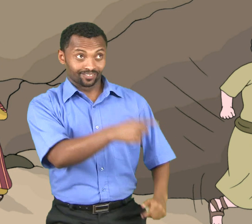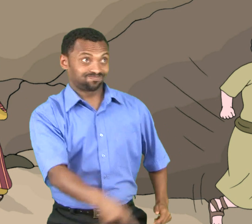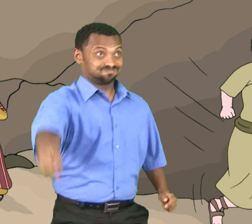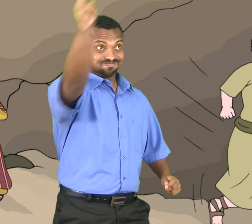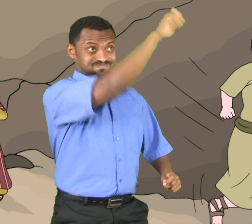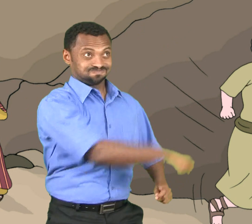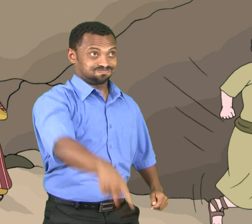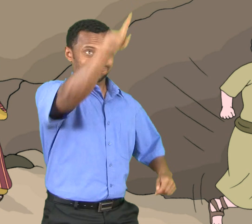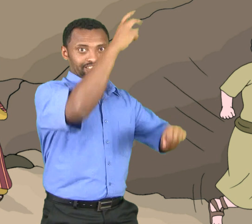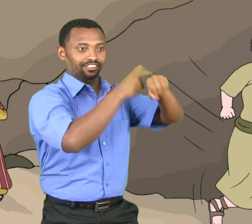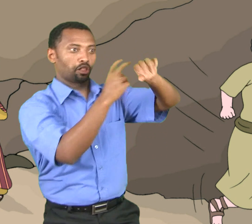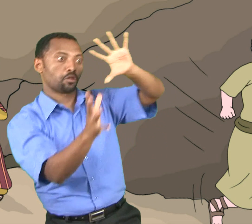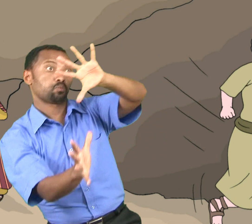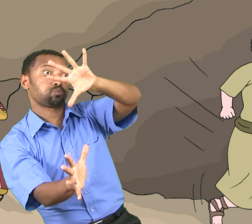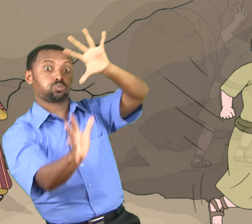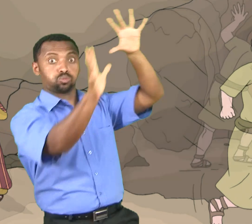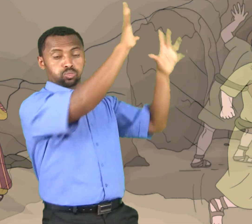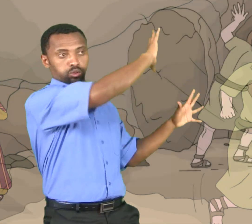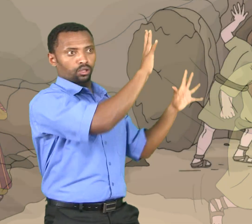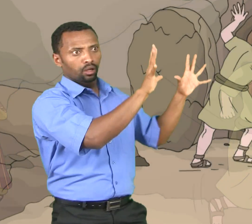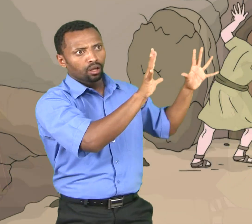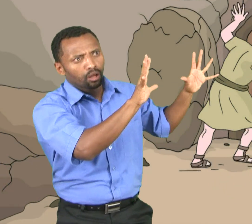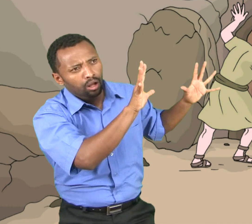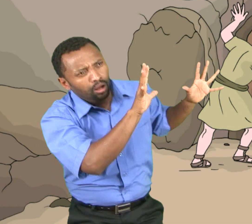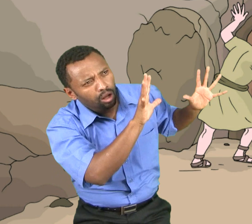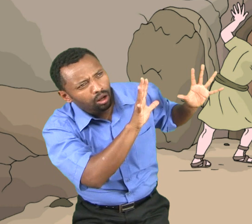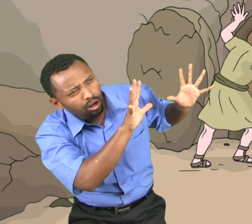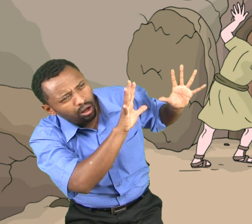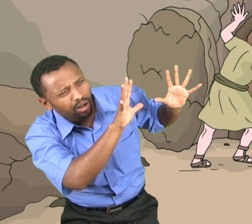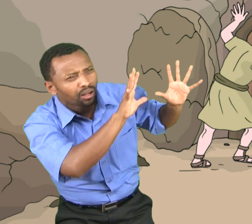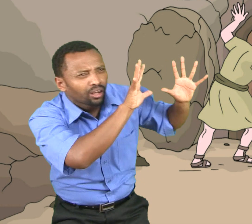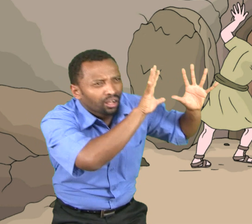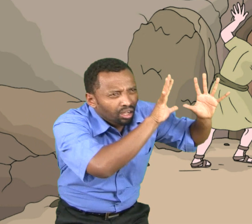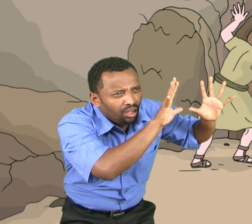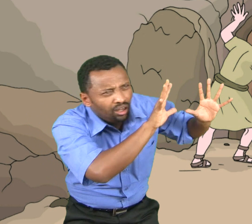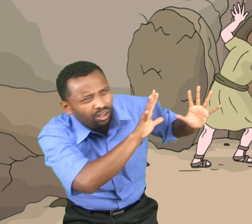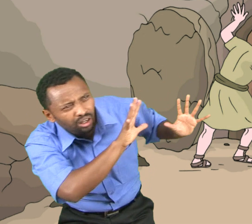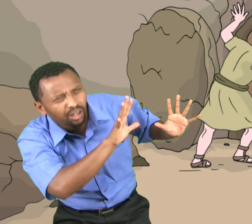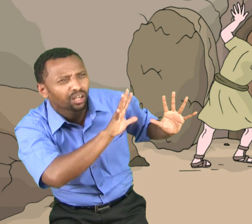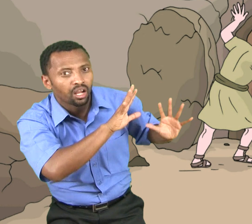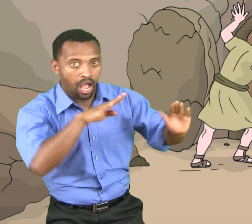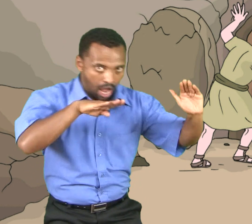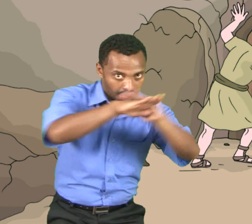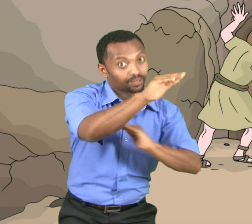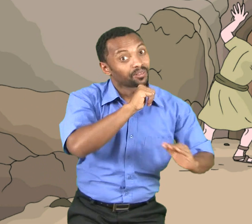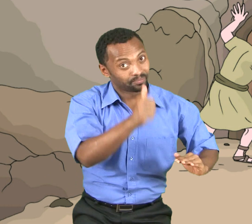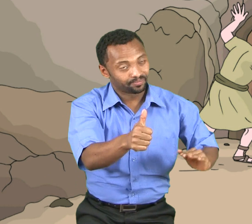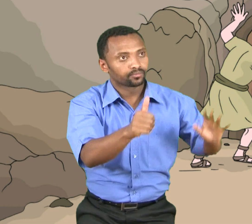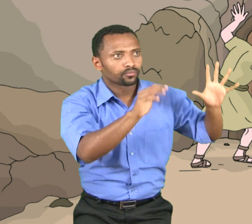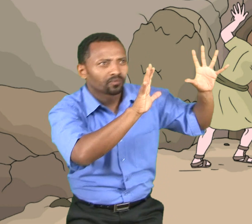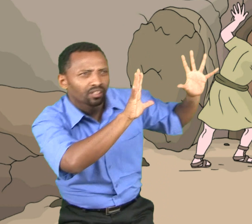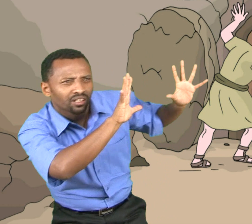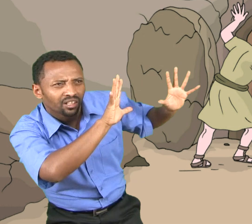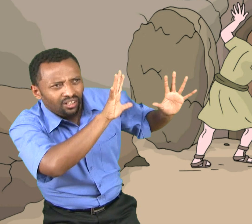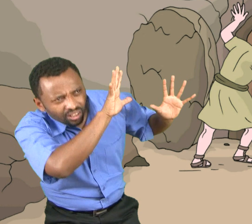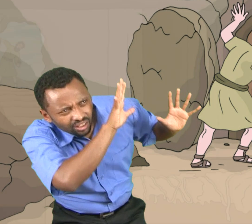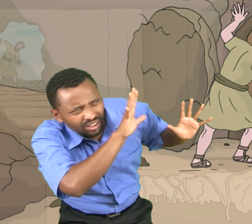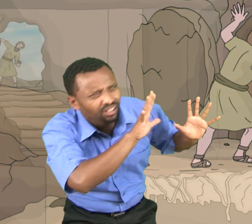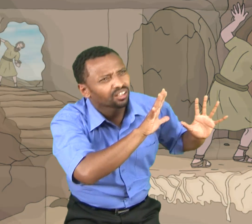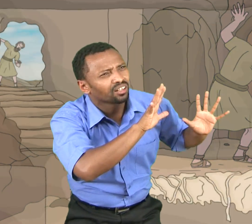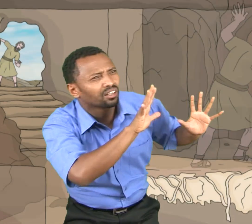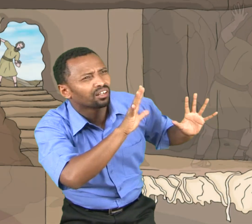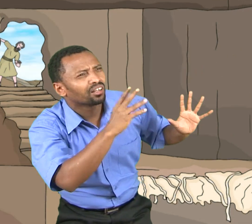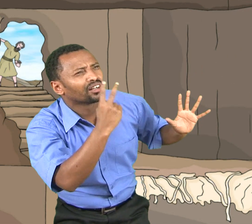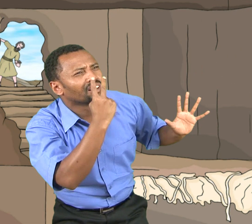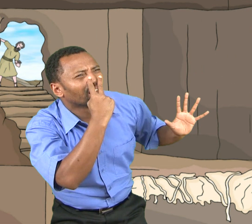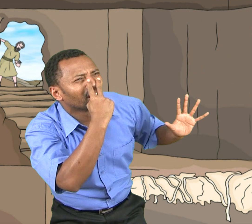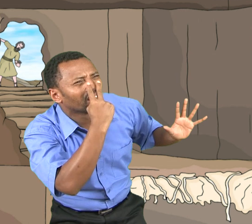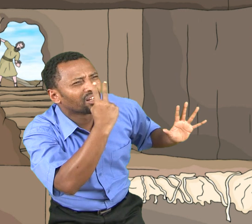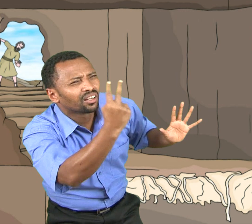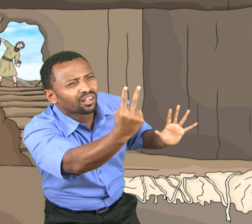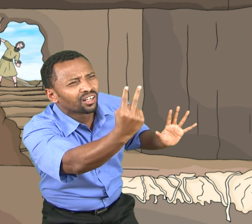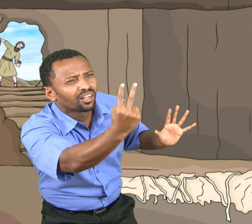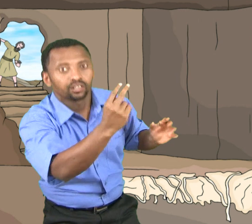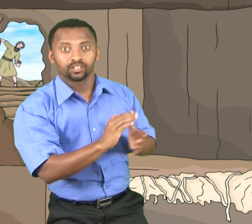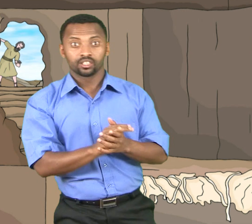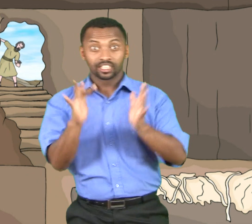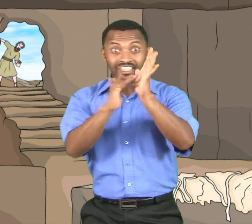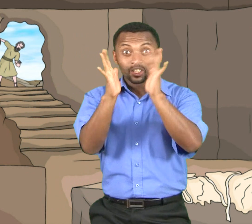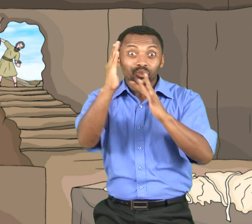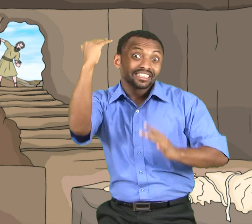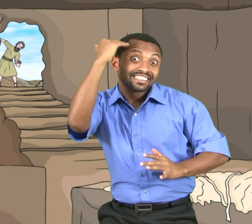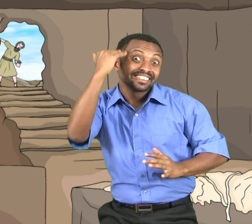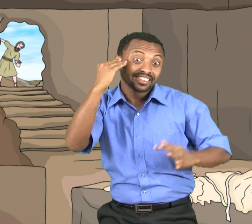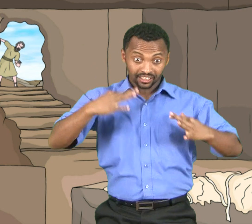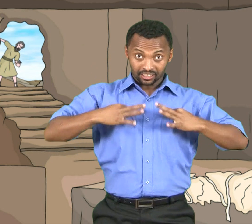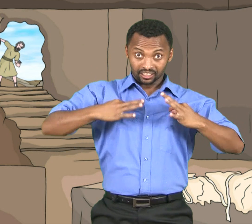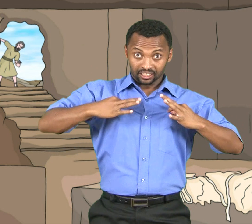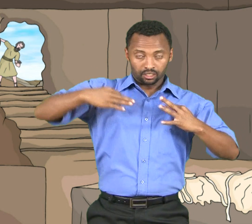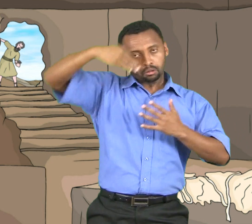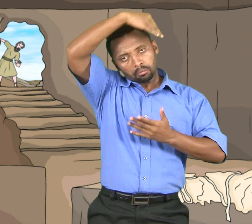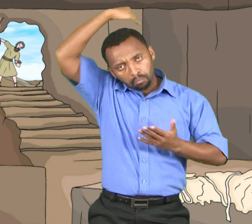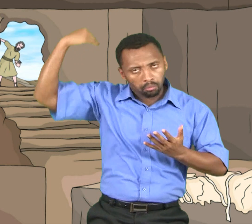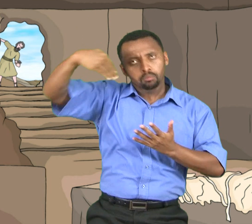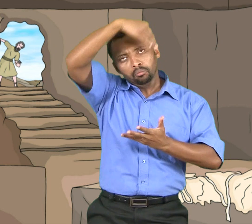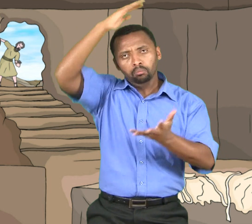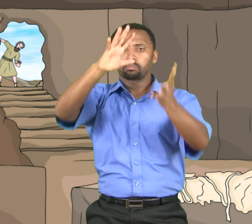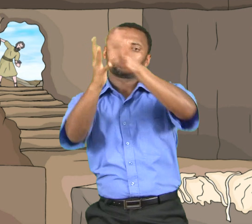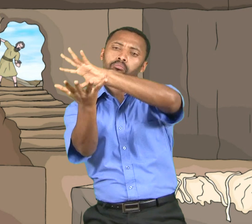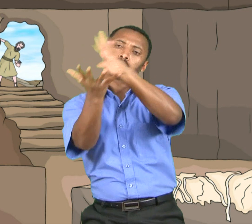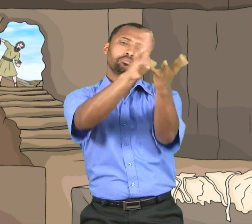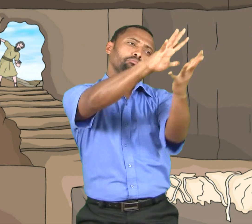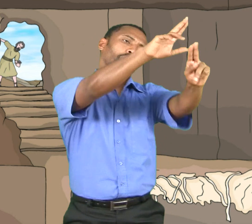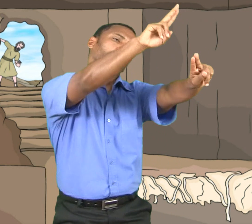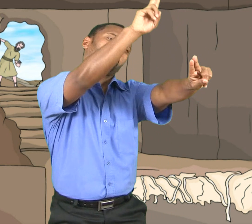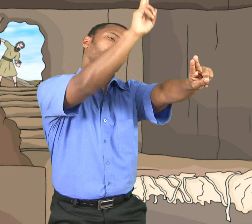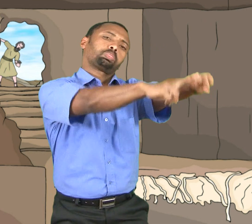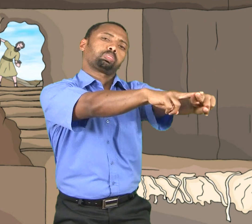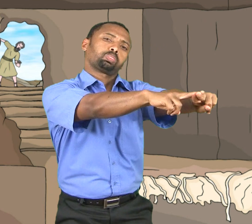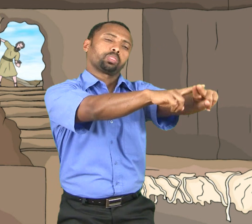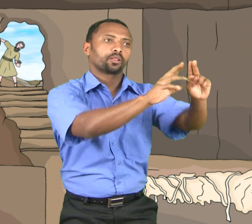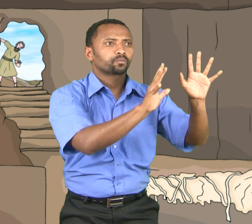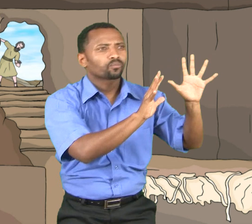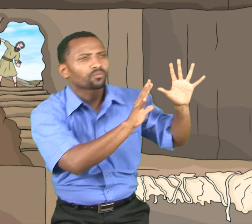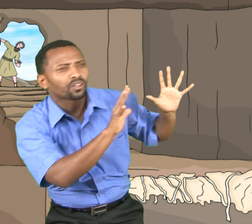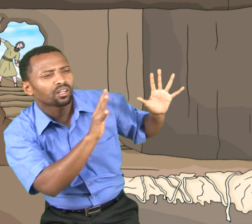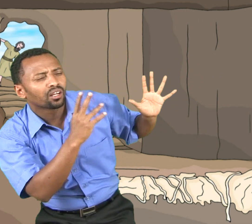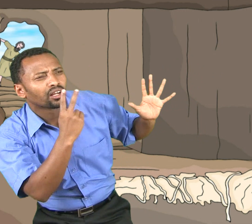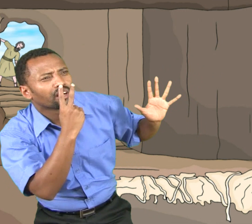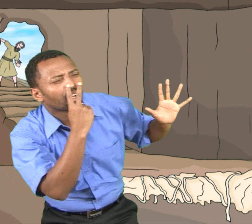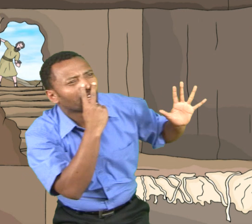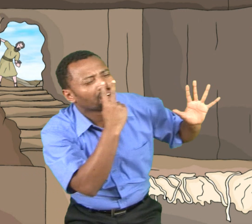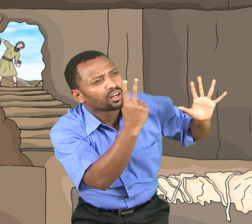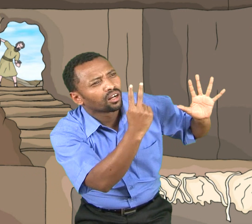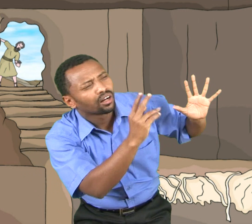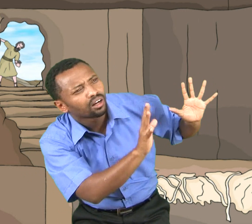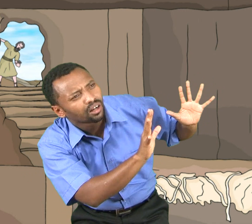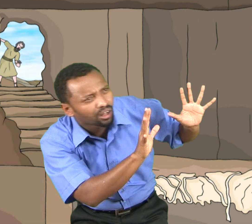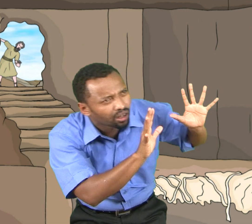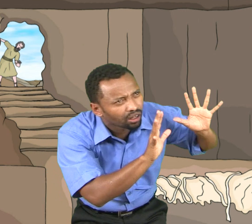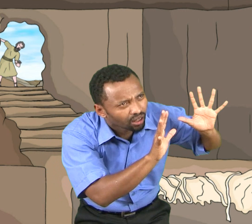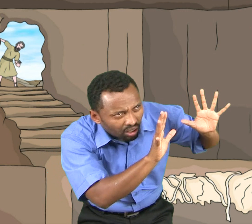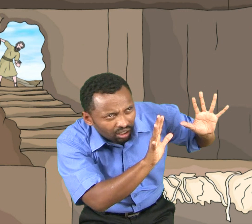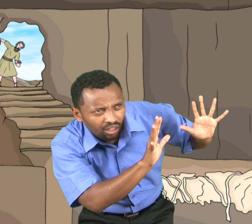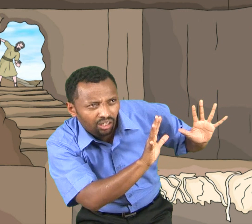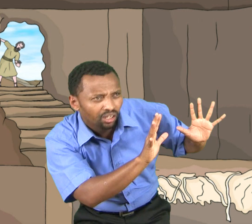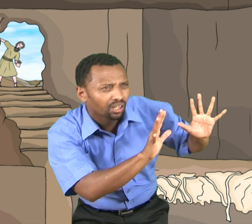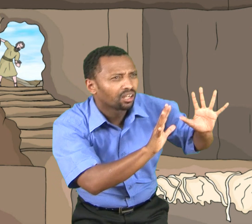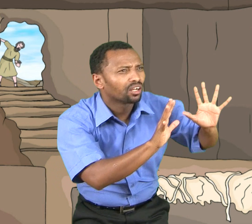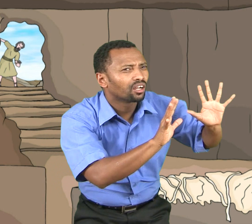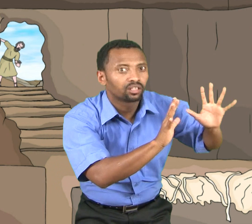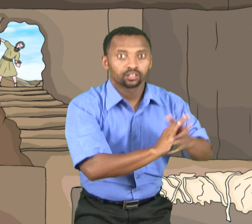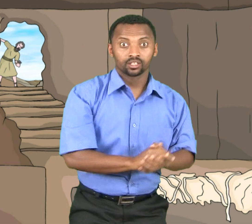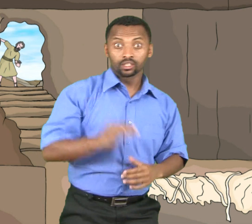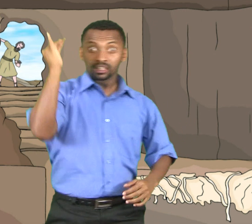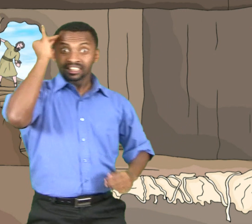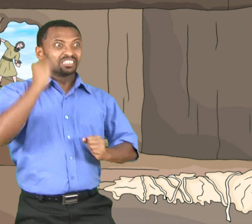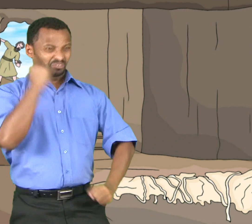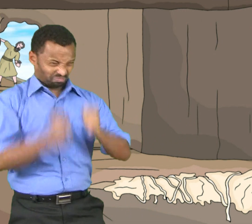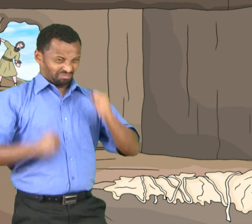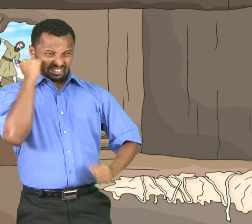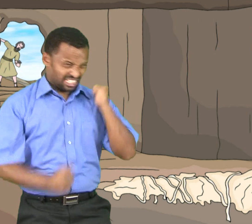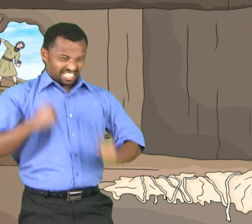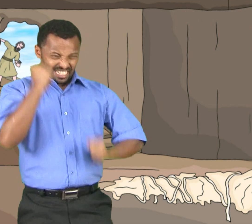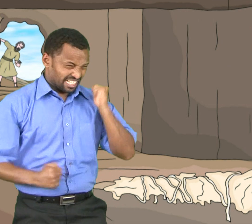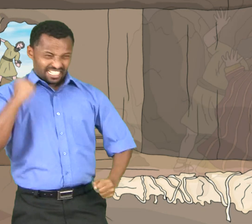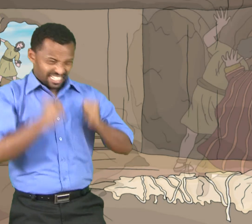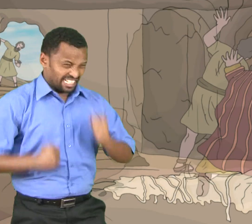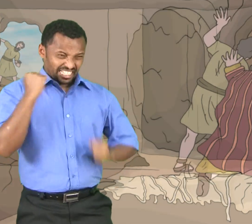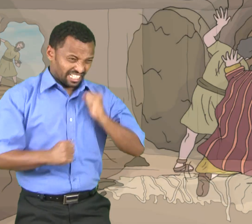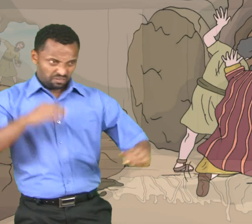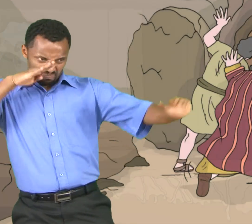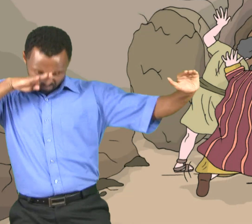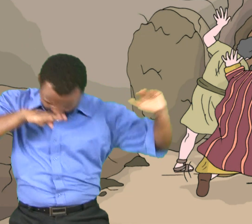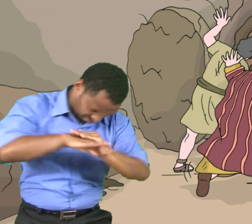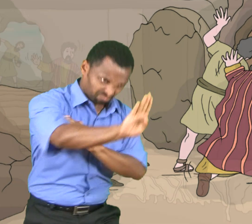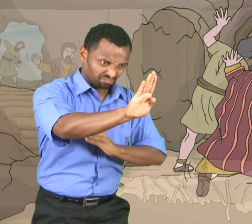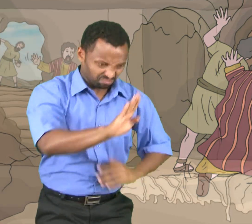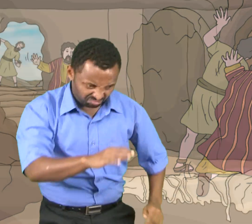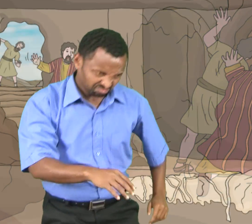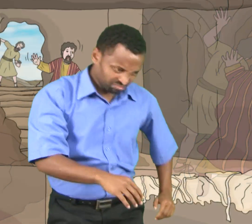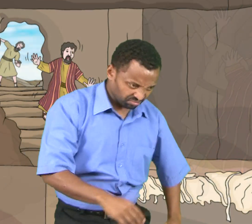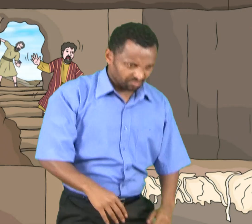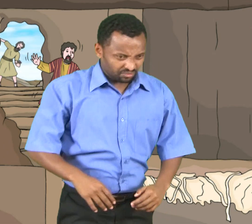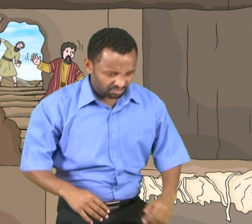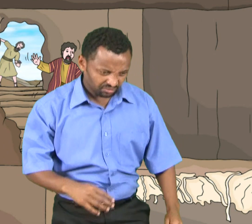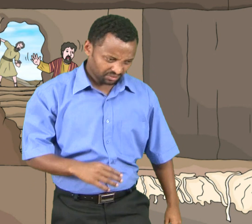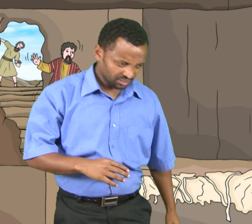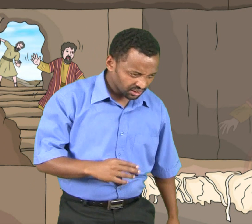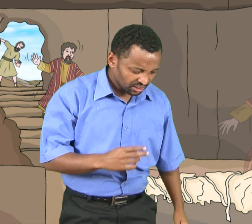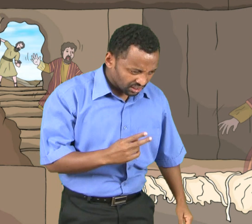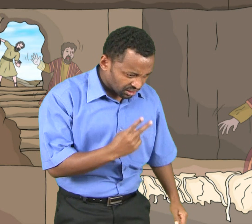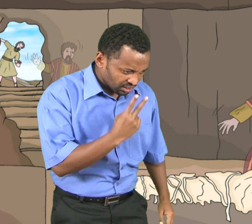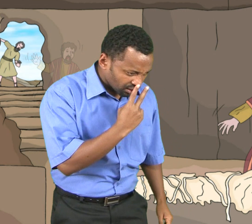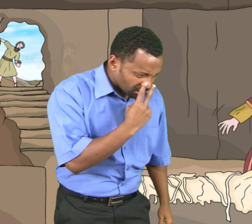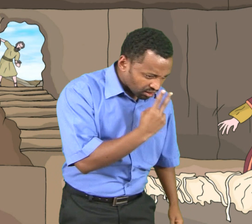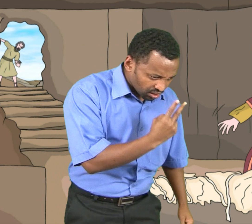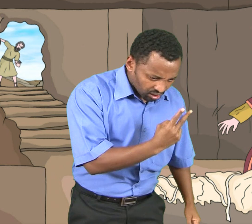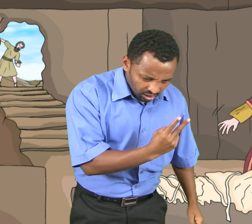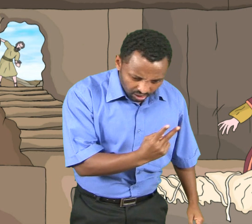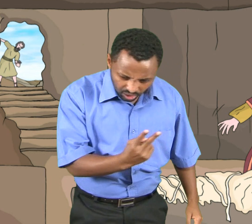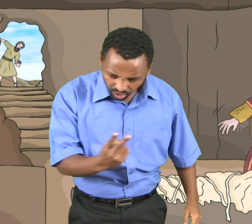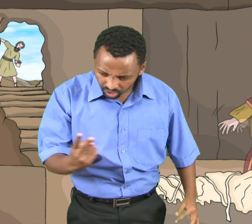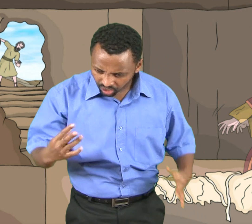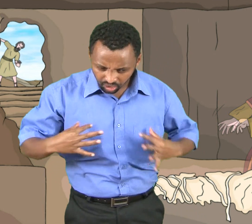He bent down and looked in at the linen cloths lying there, but he did not go in. Simon Peter arrived just after him.